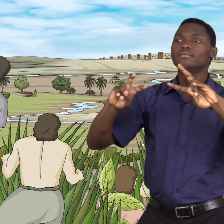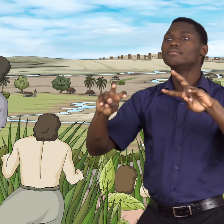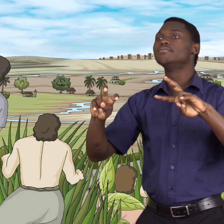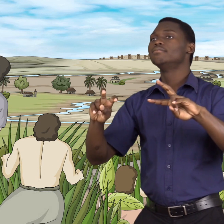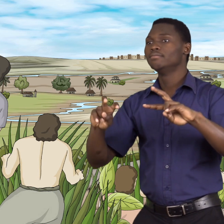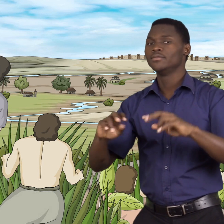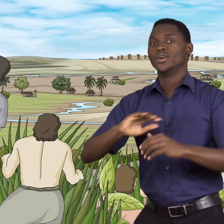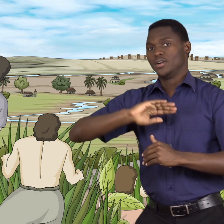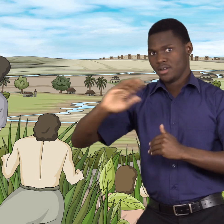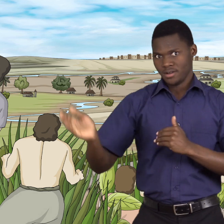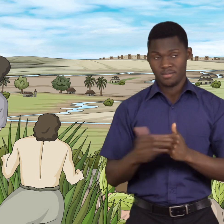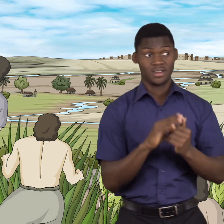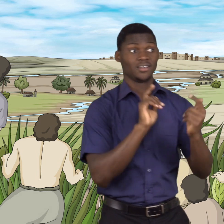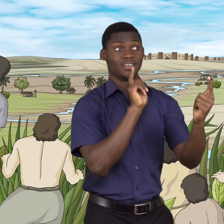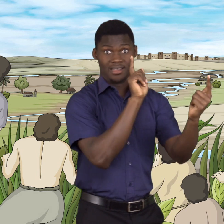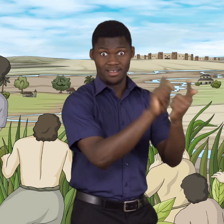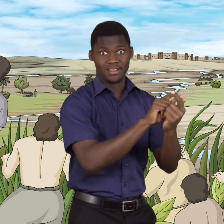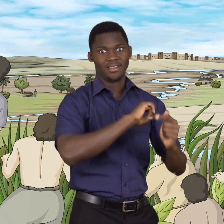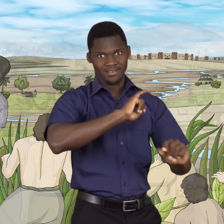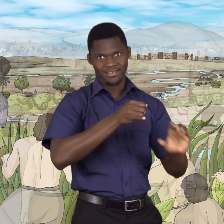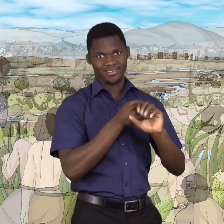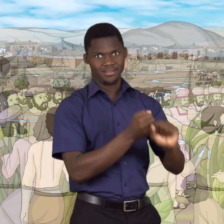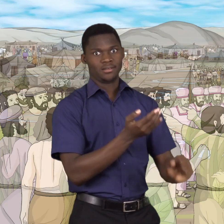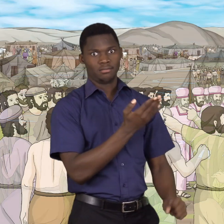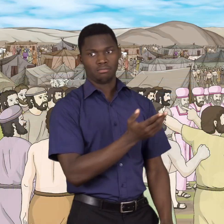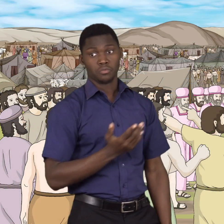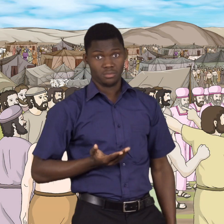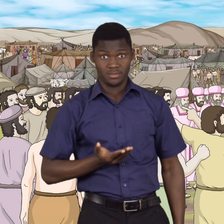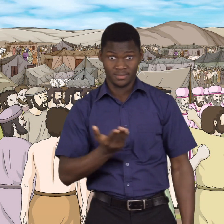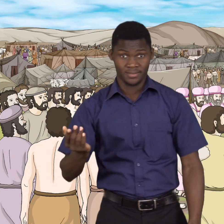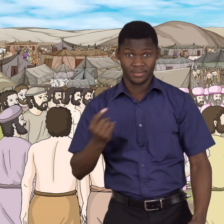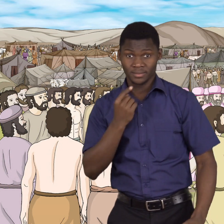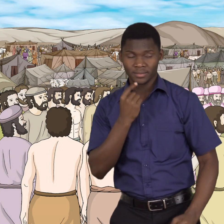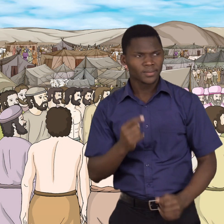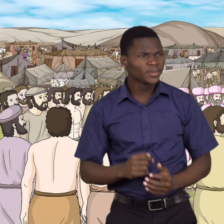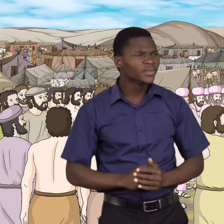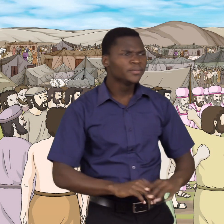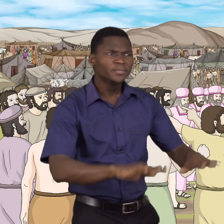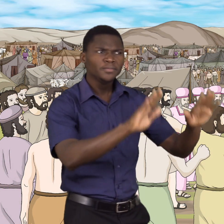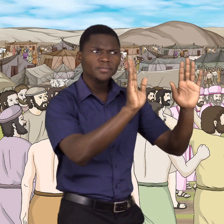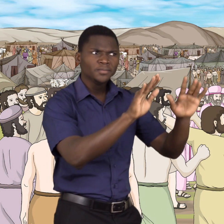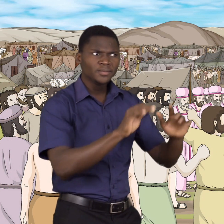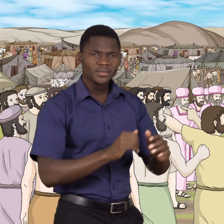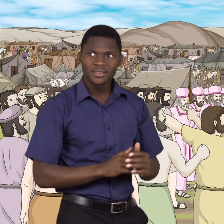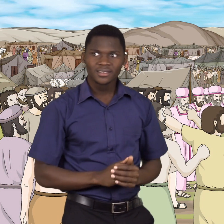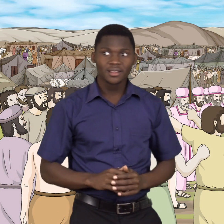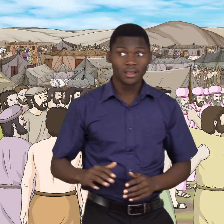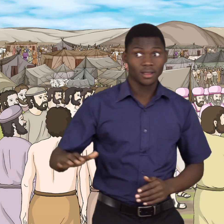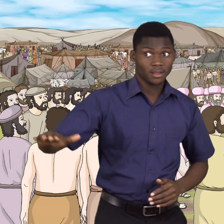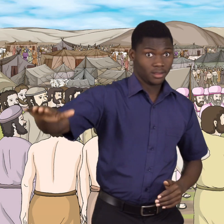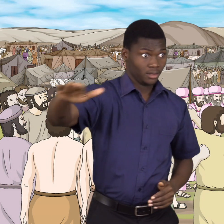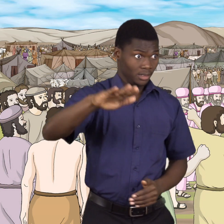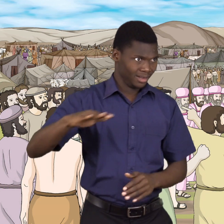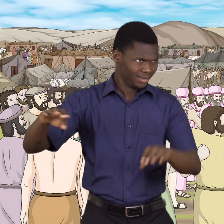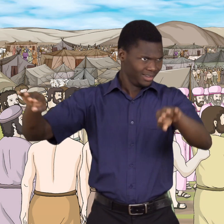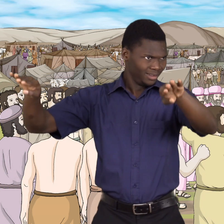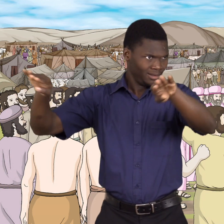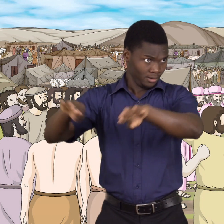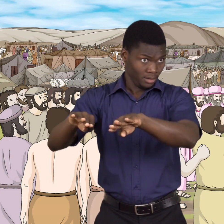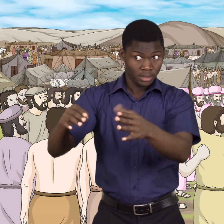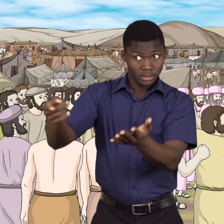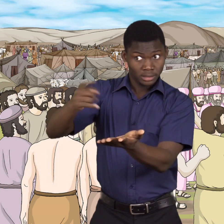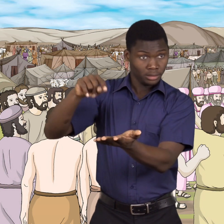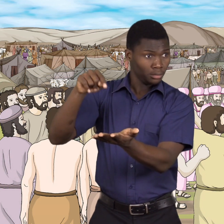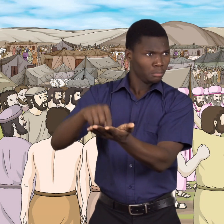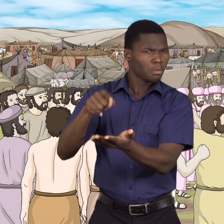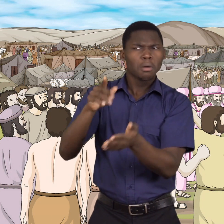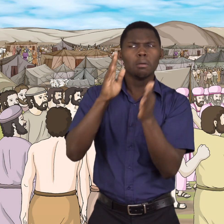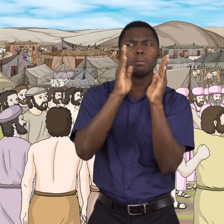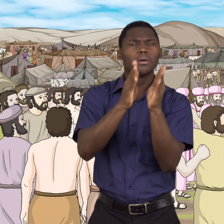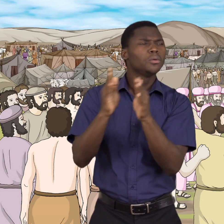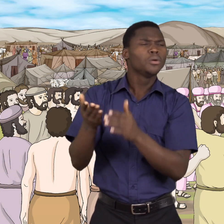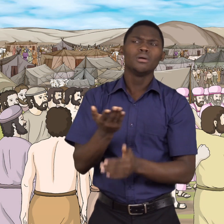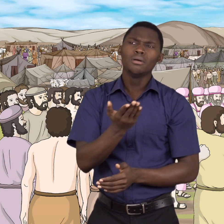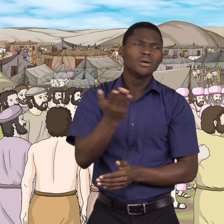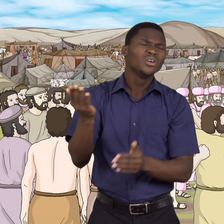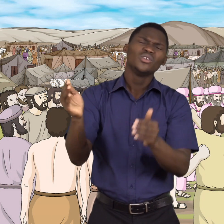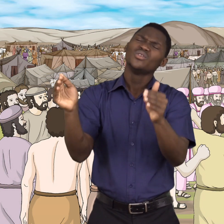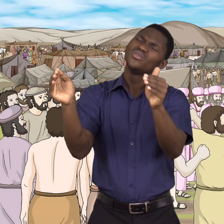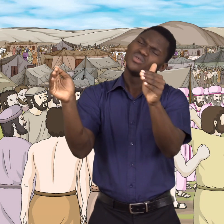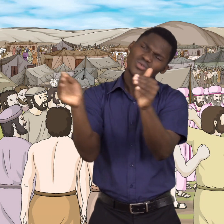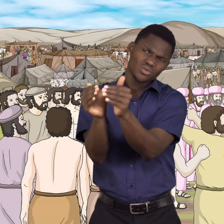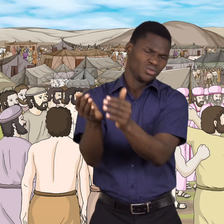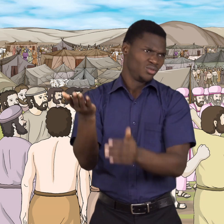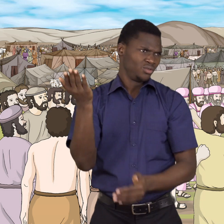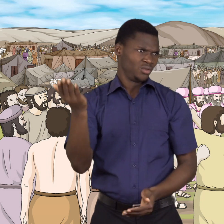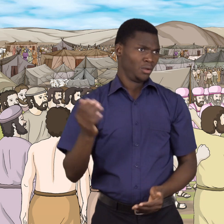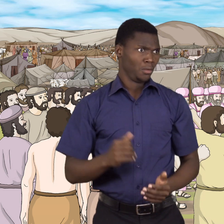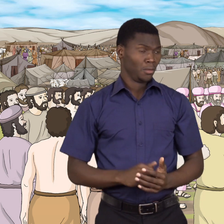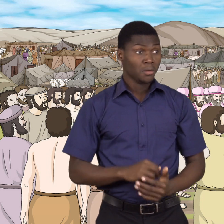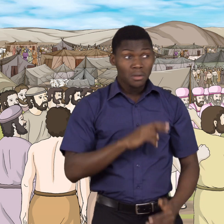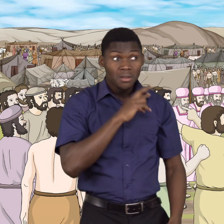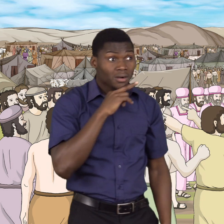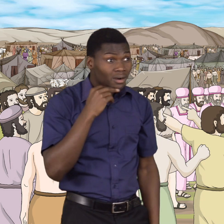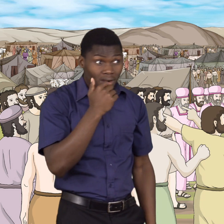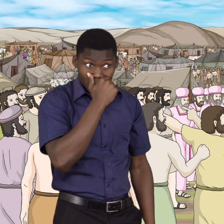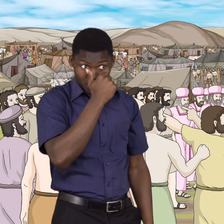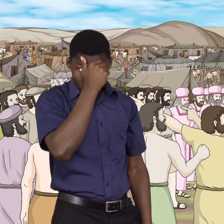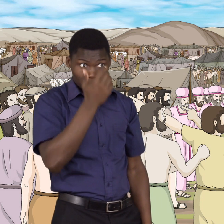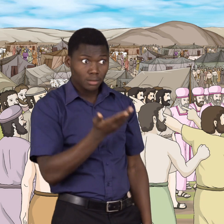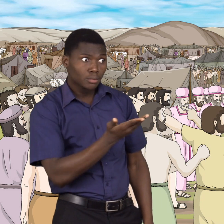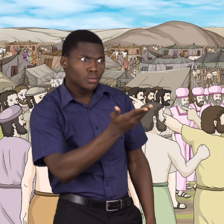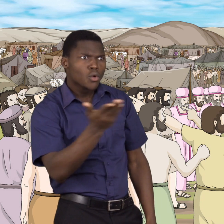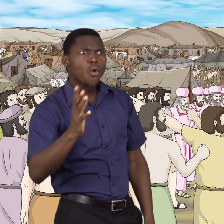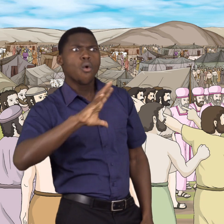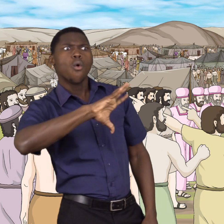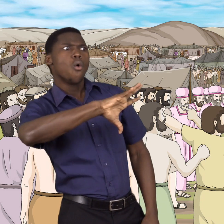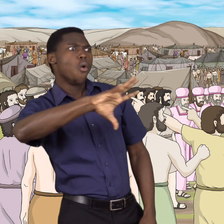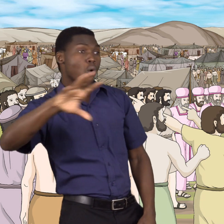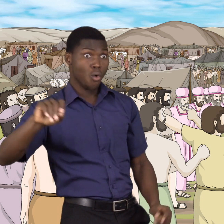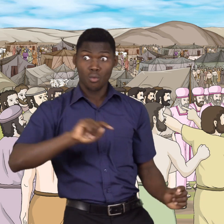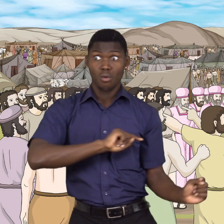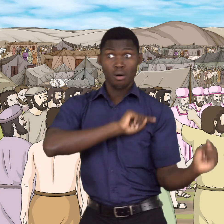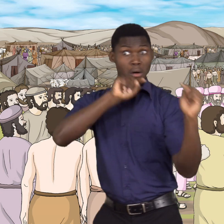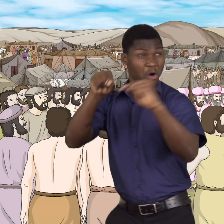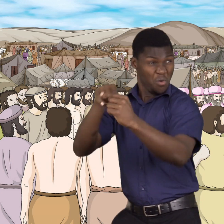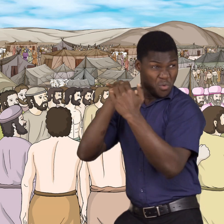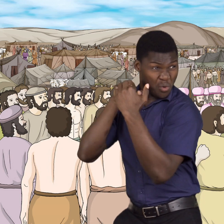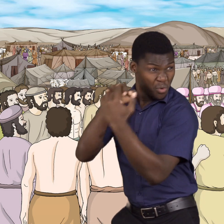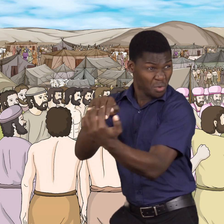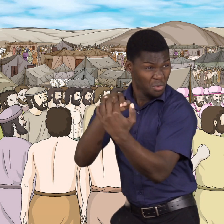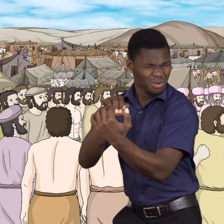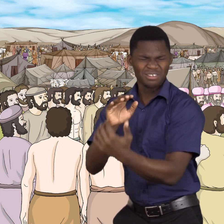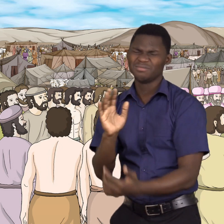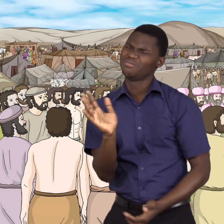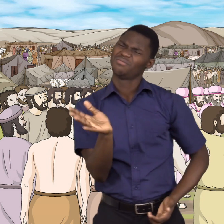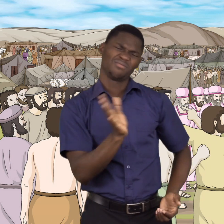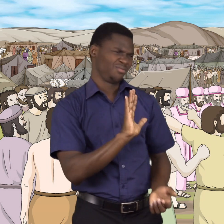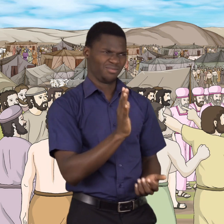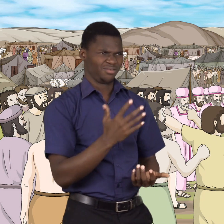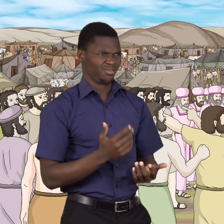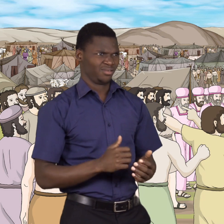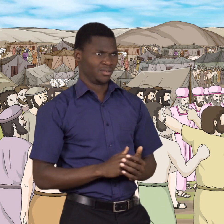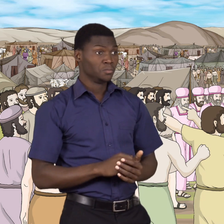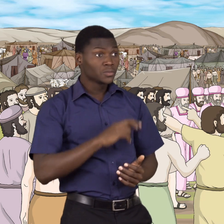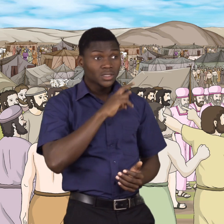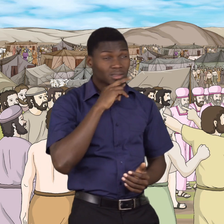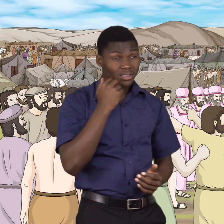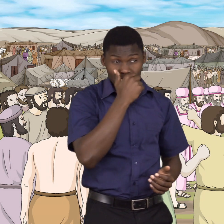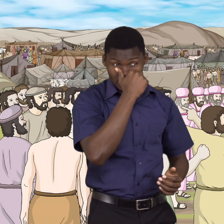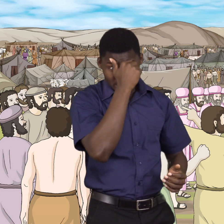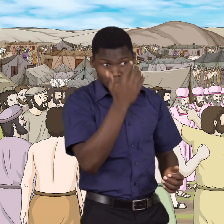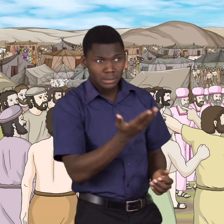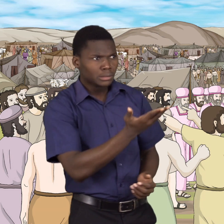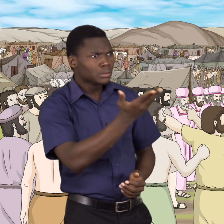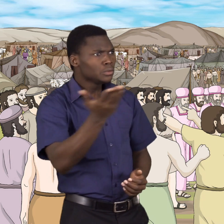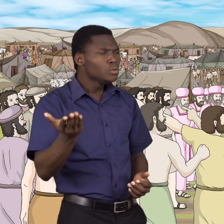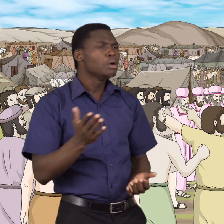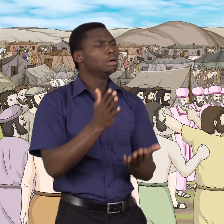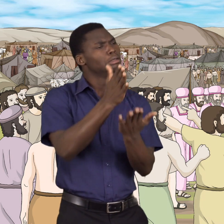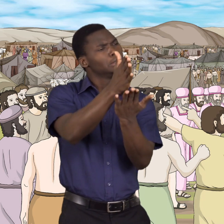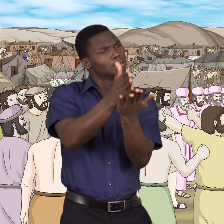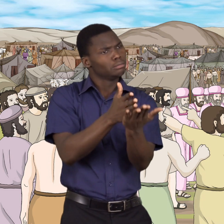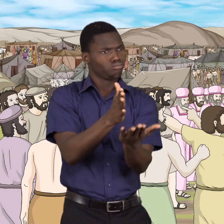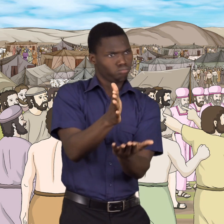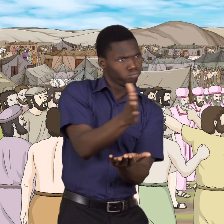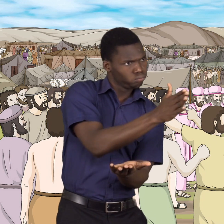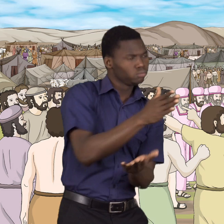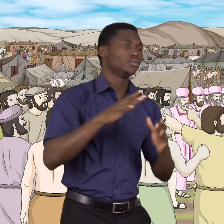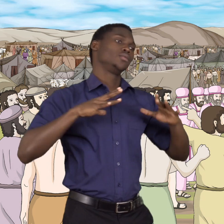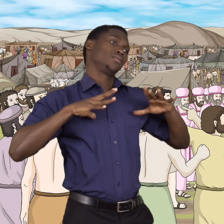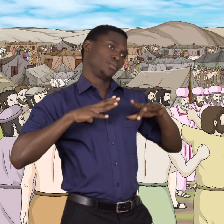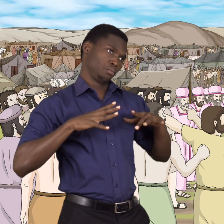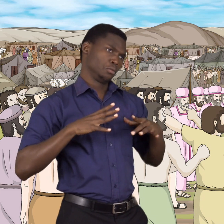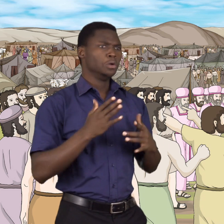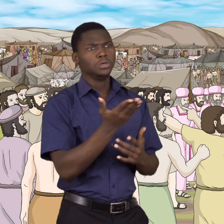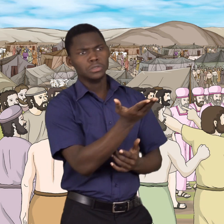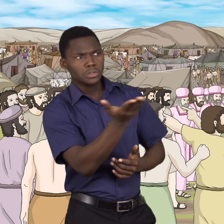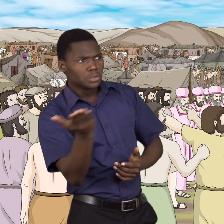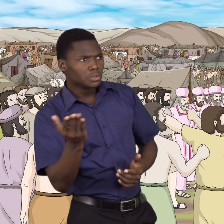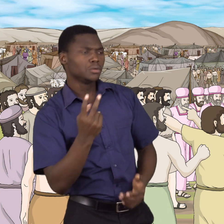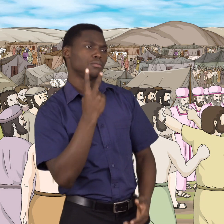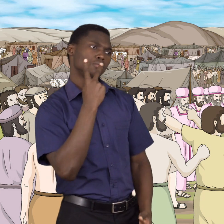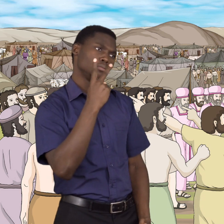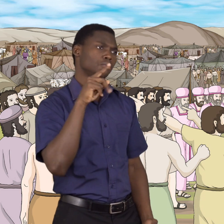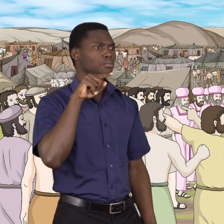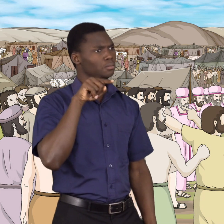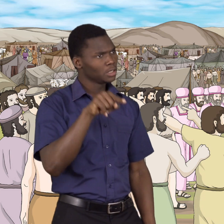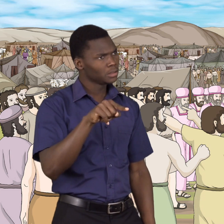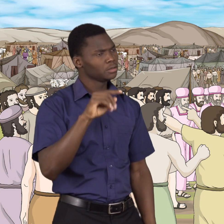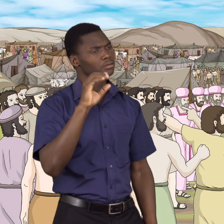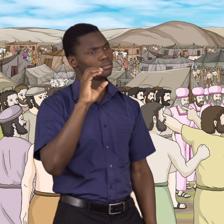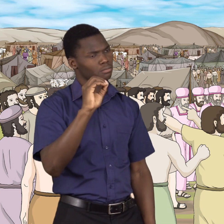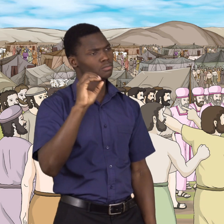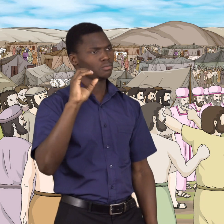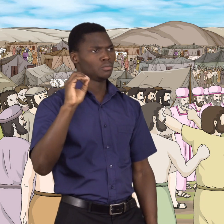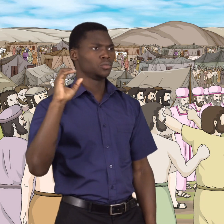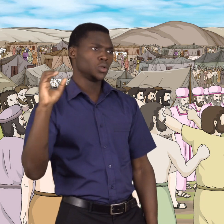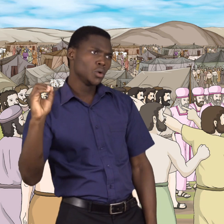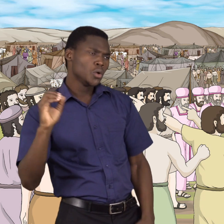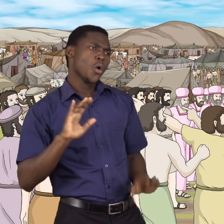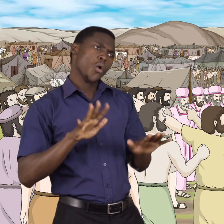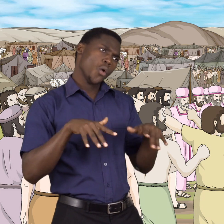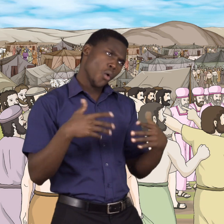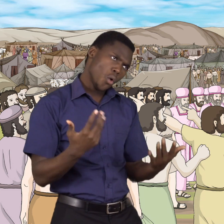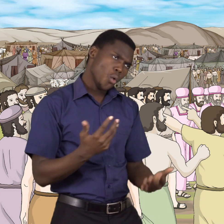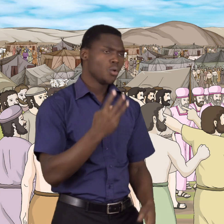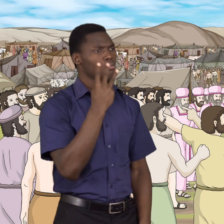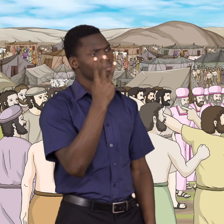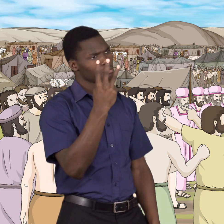On returning to Joshua, they reported, “There is no need to send all the people;